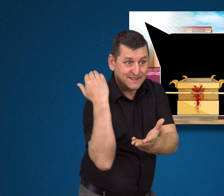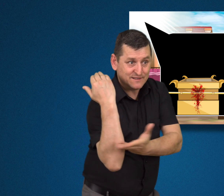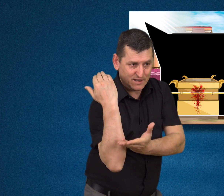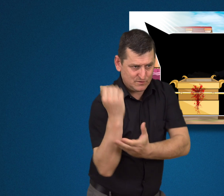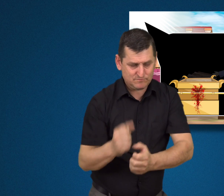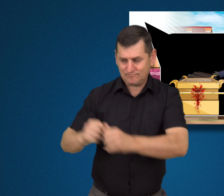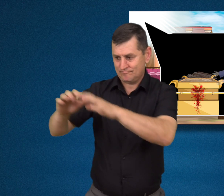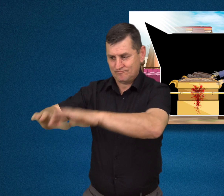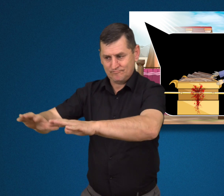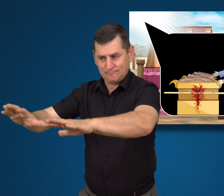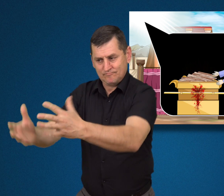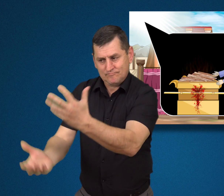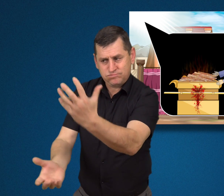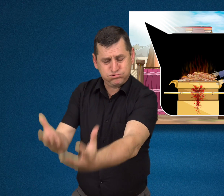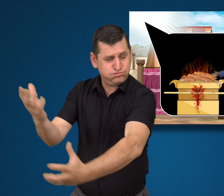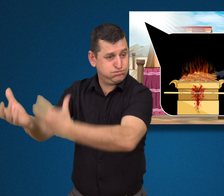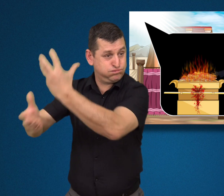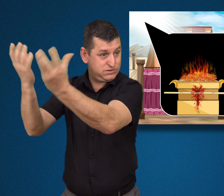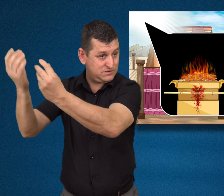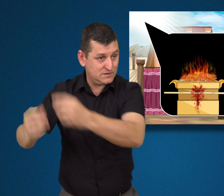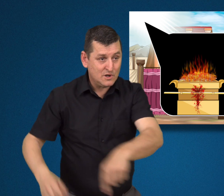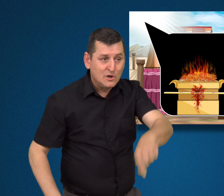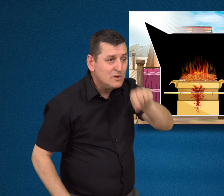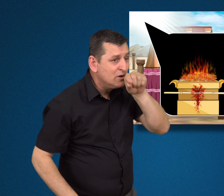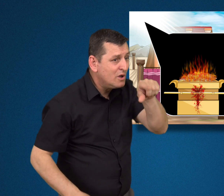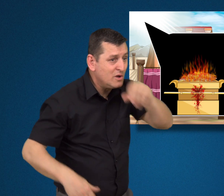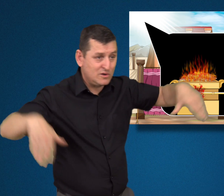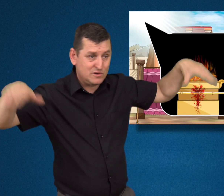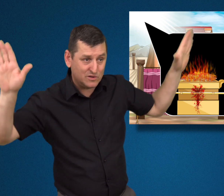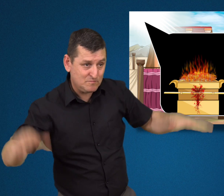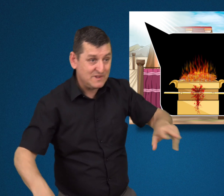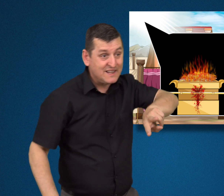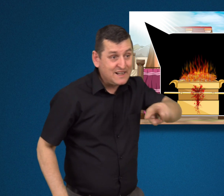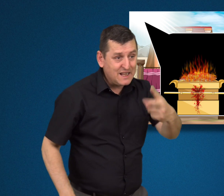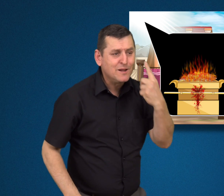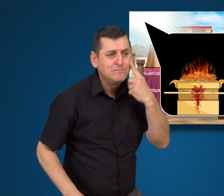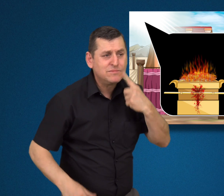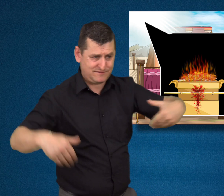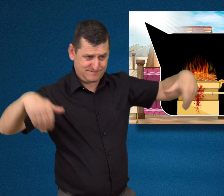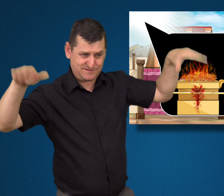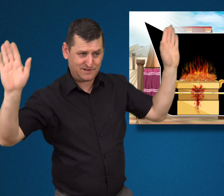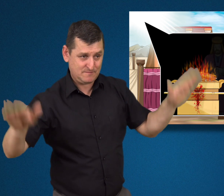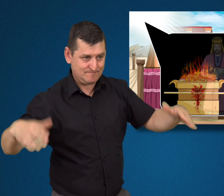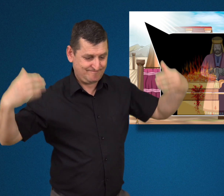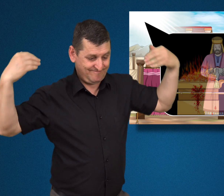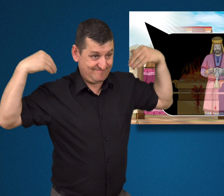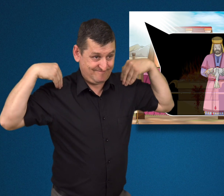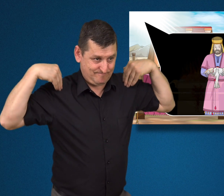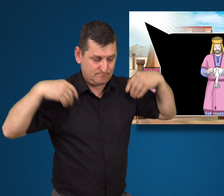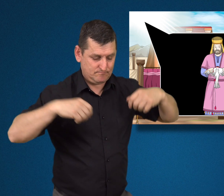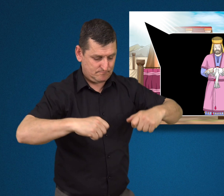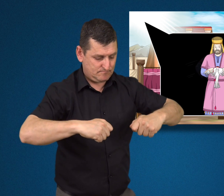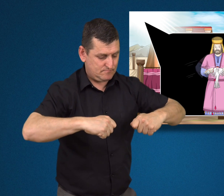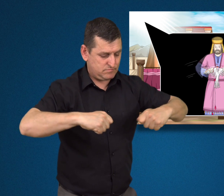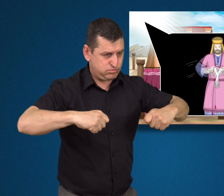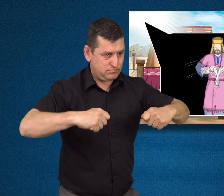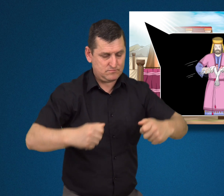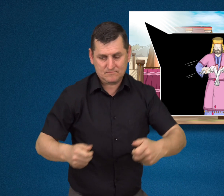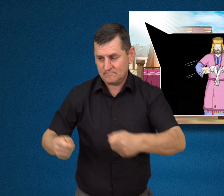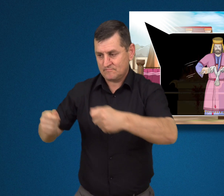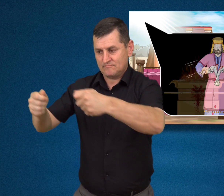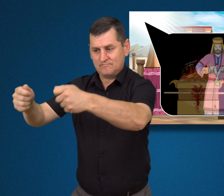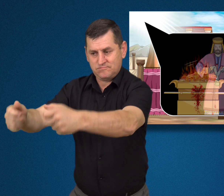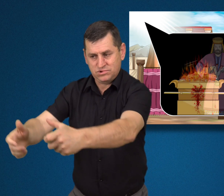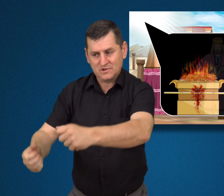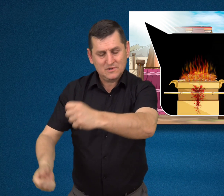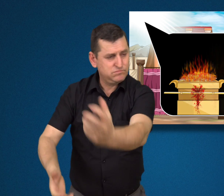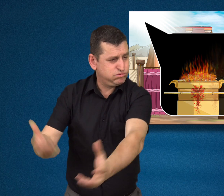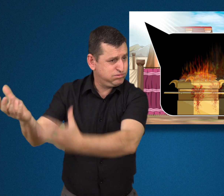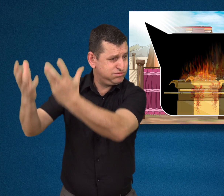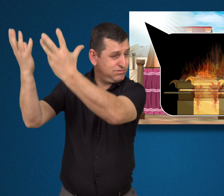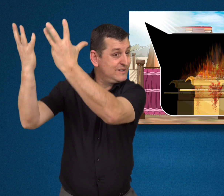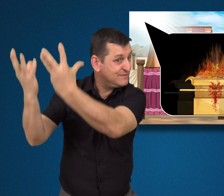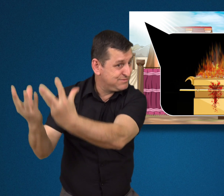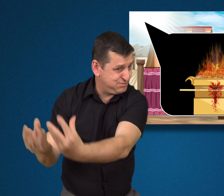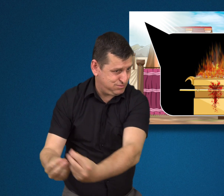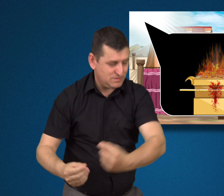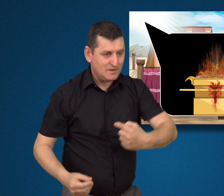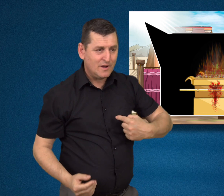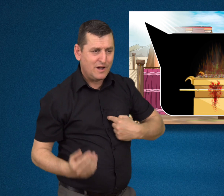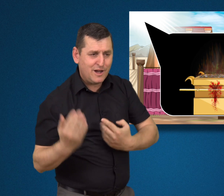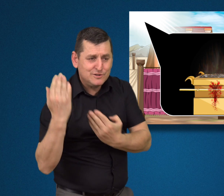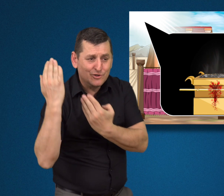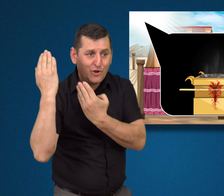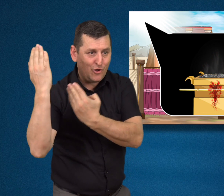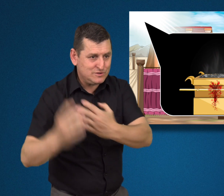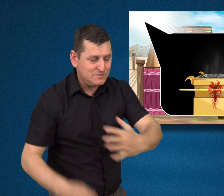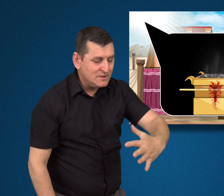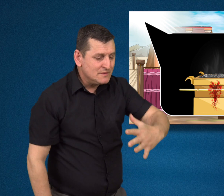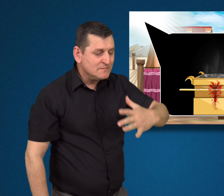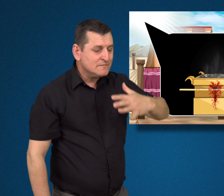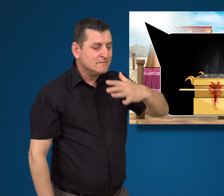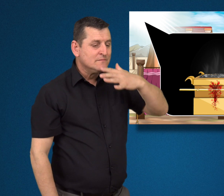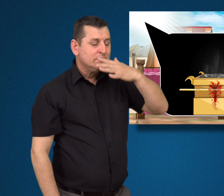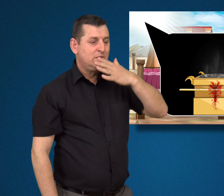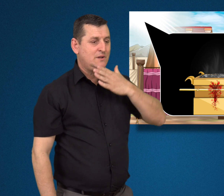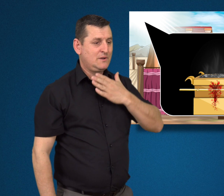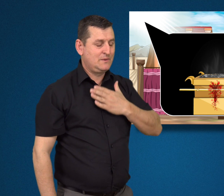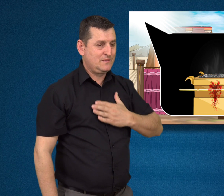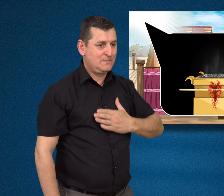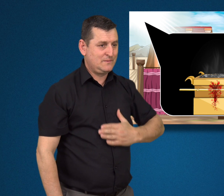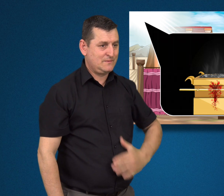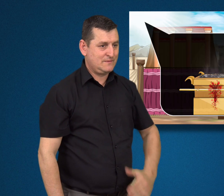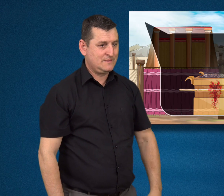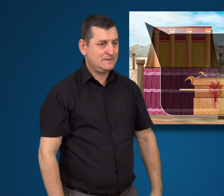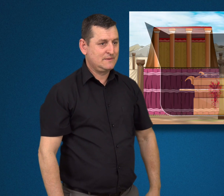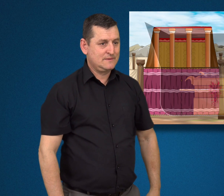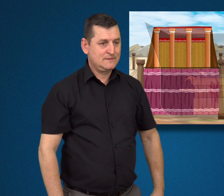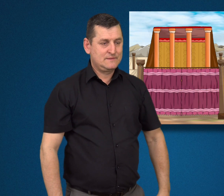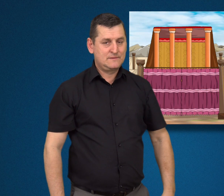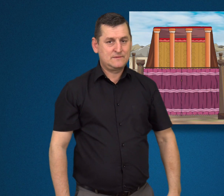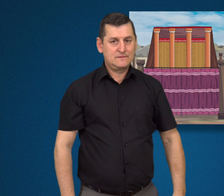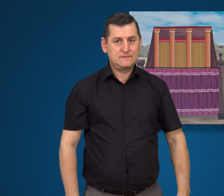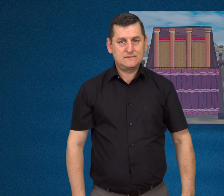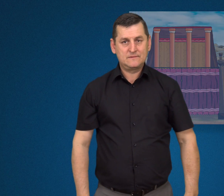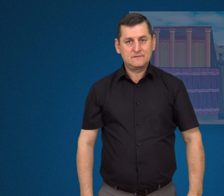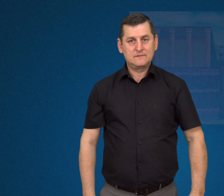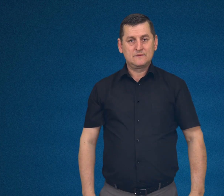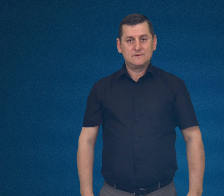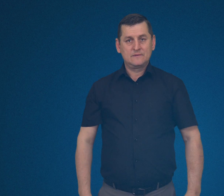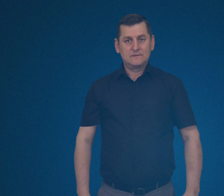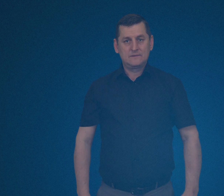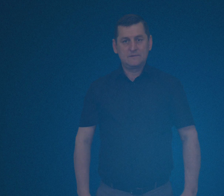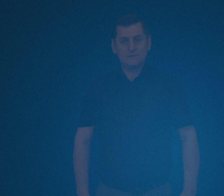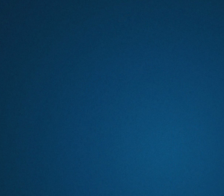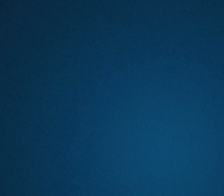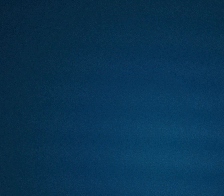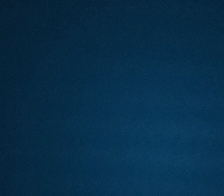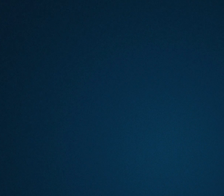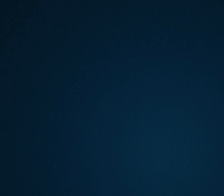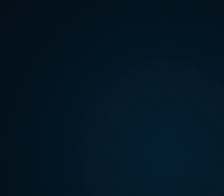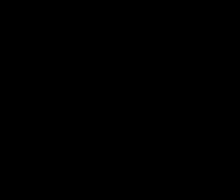And the priest is to burn it on the altar atop the burning wood. It is a burnt offering, an offering made by fire, a pleasing aroma to the LORD.